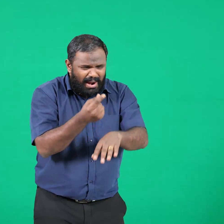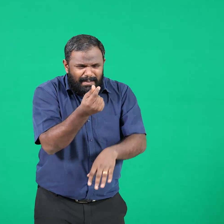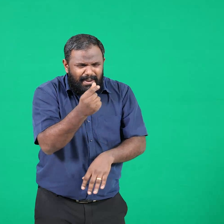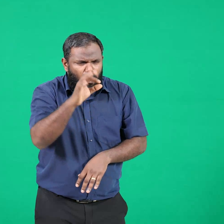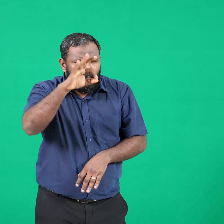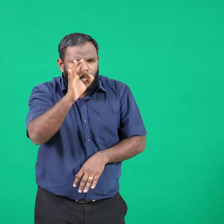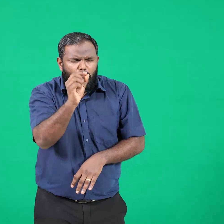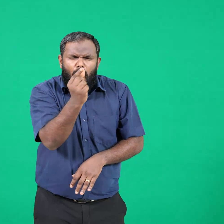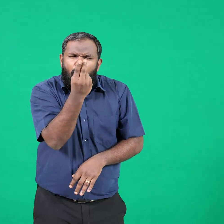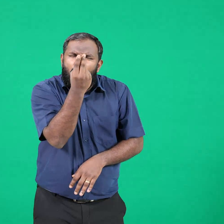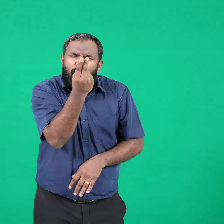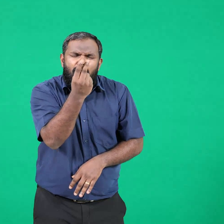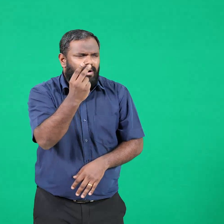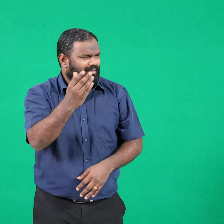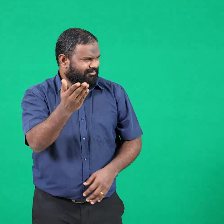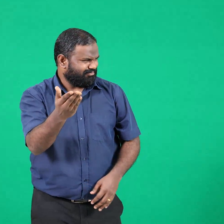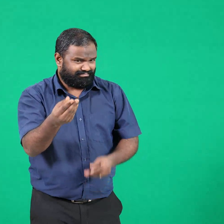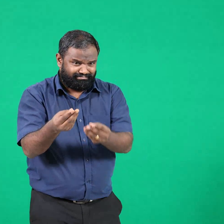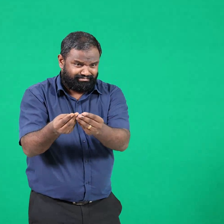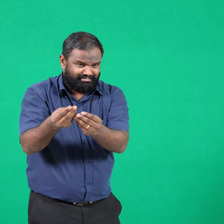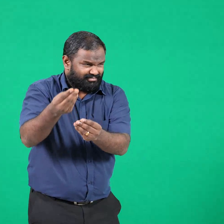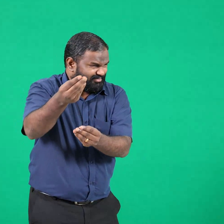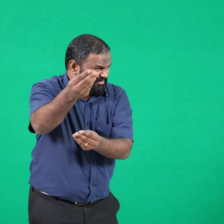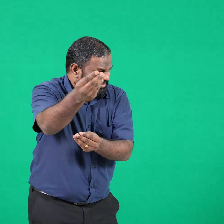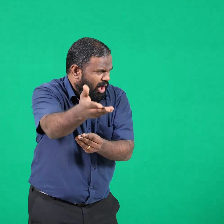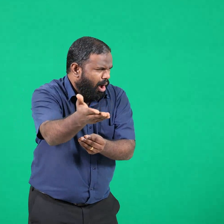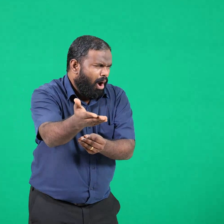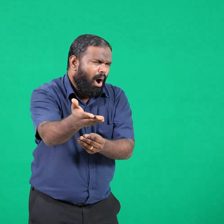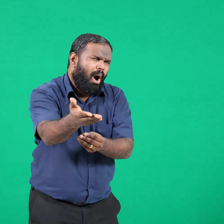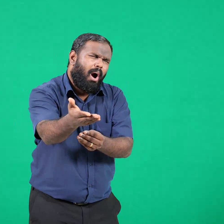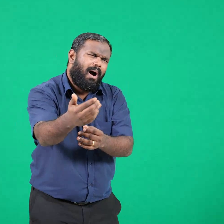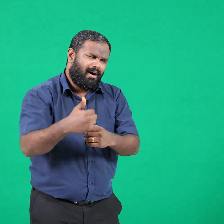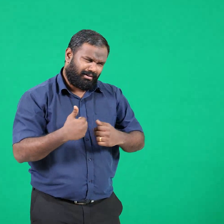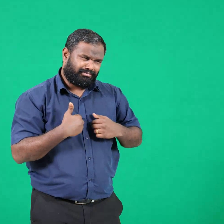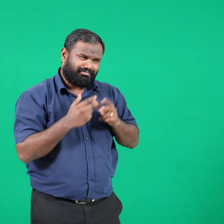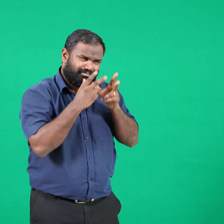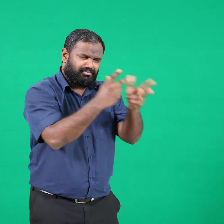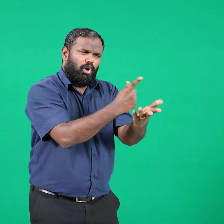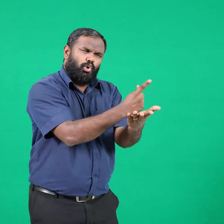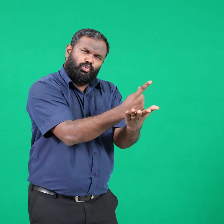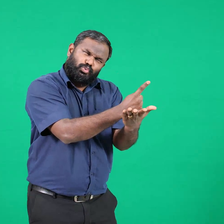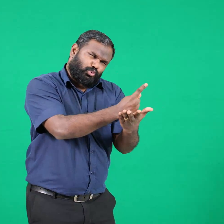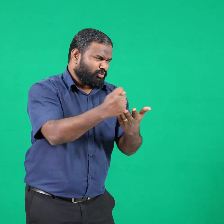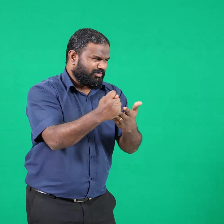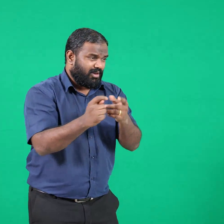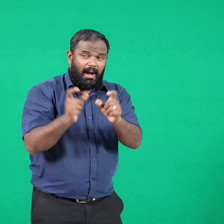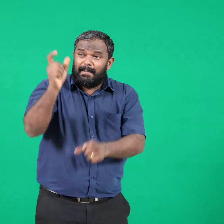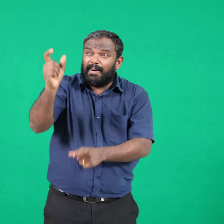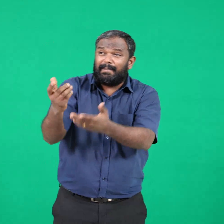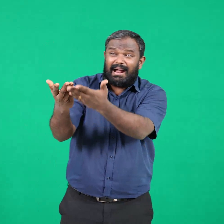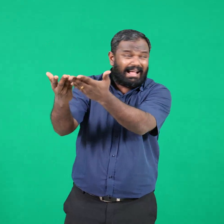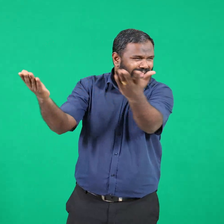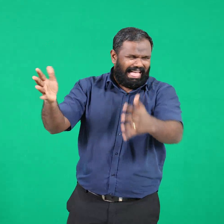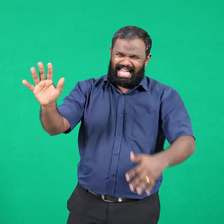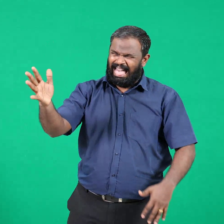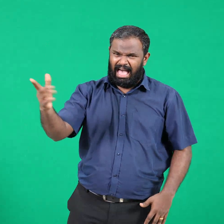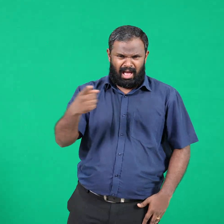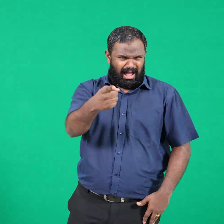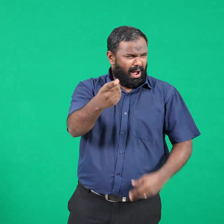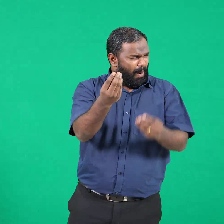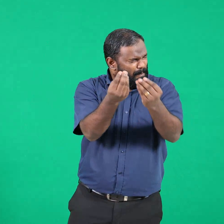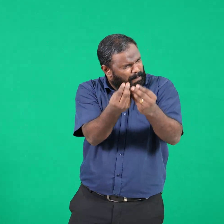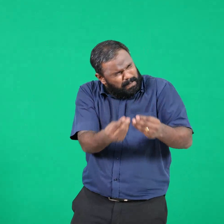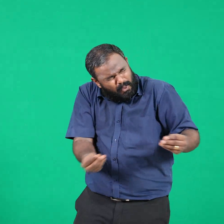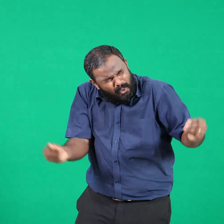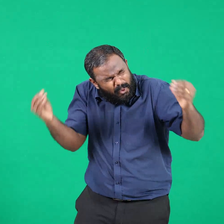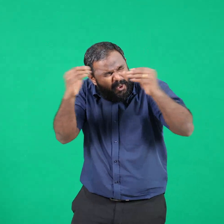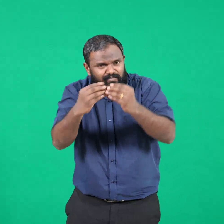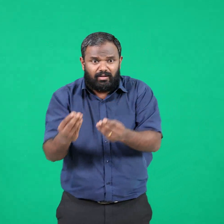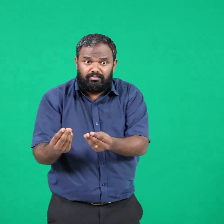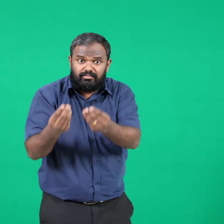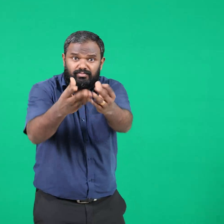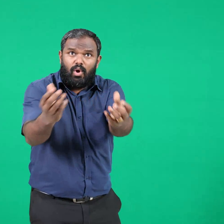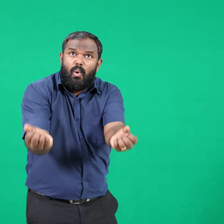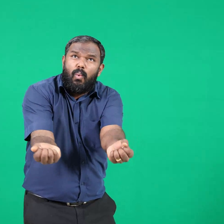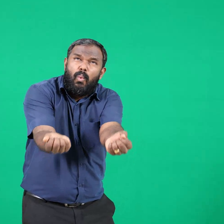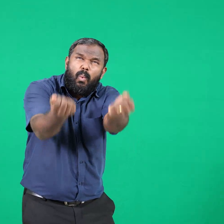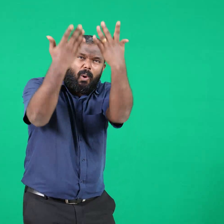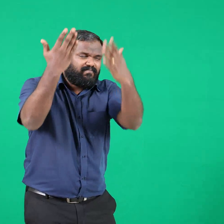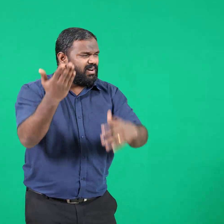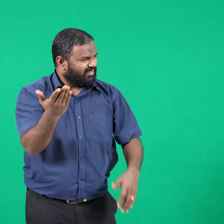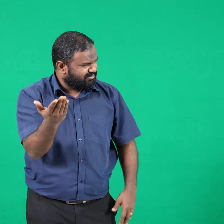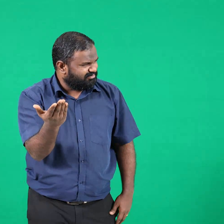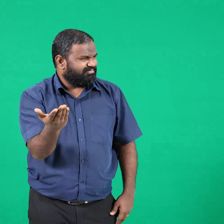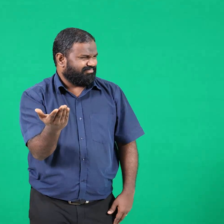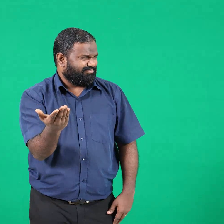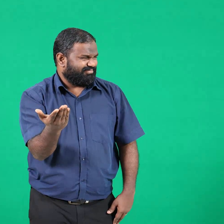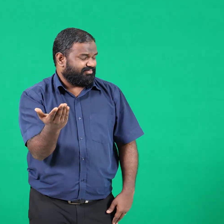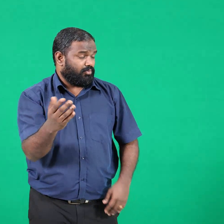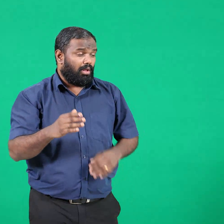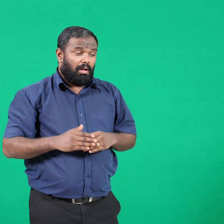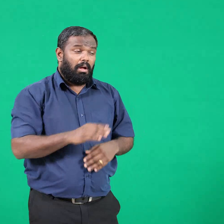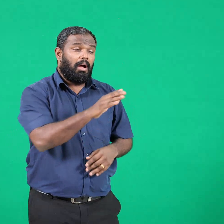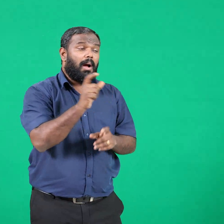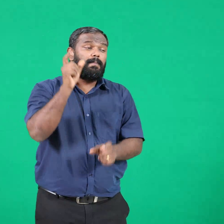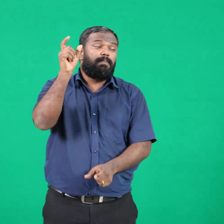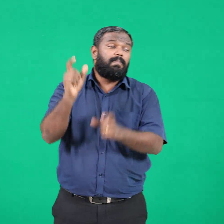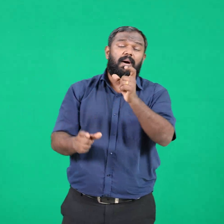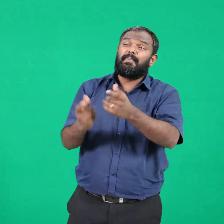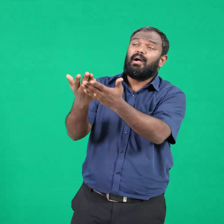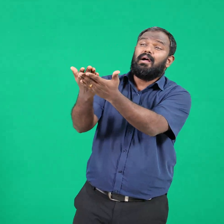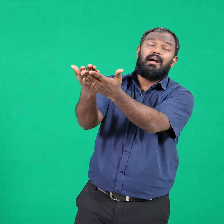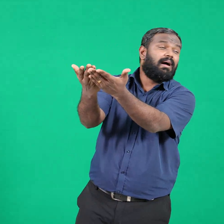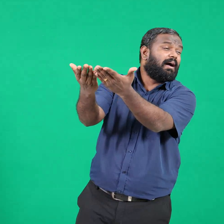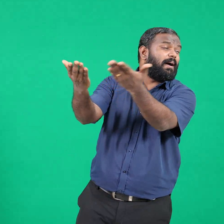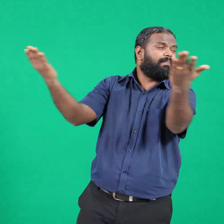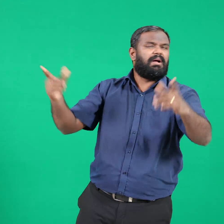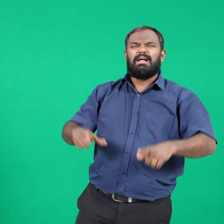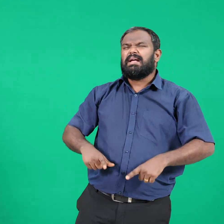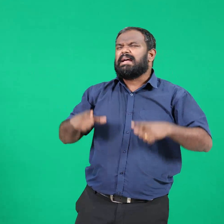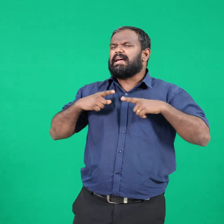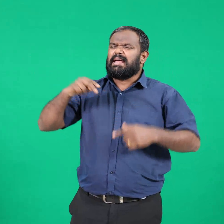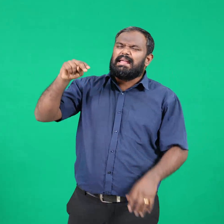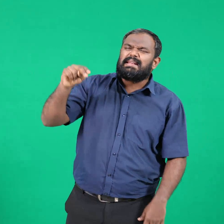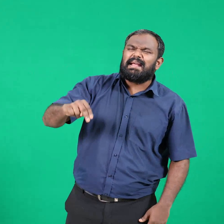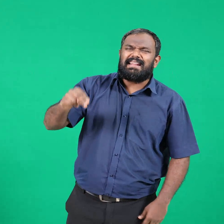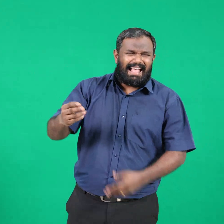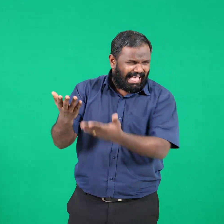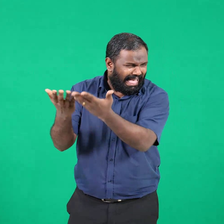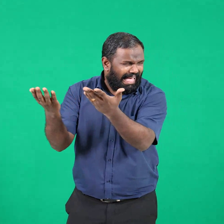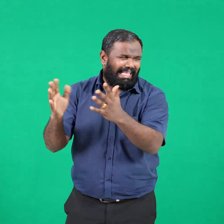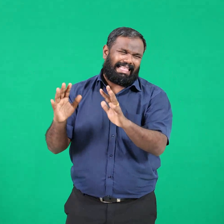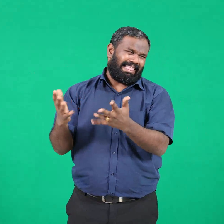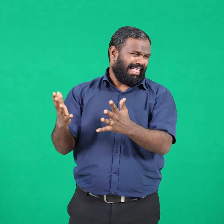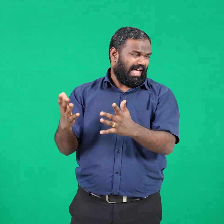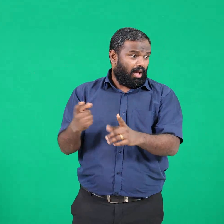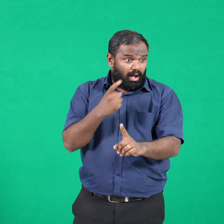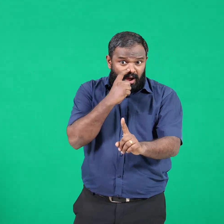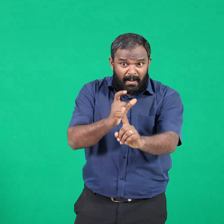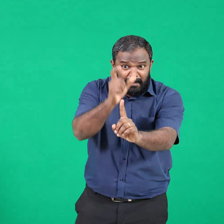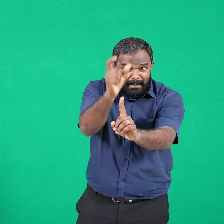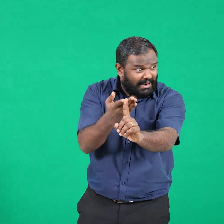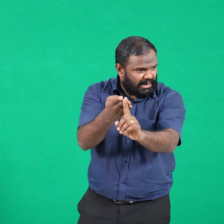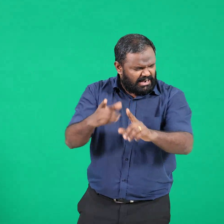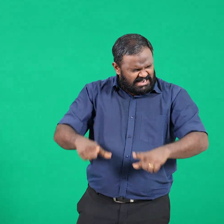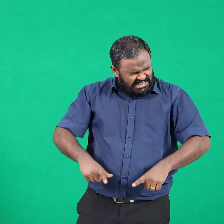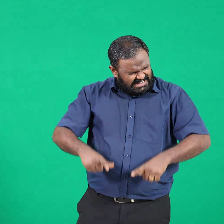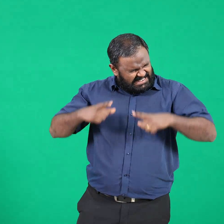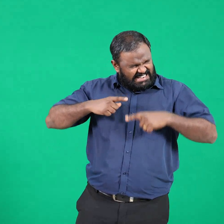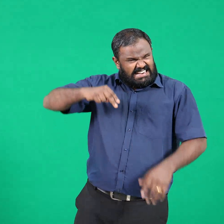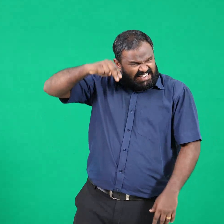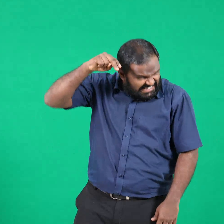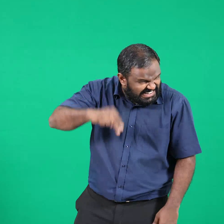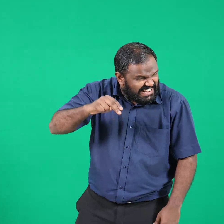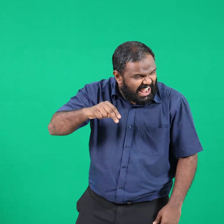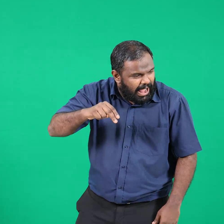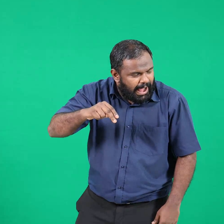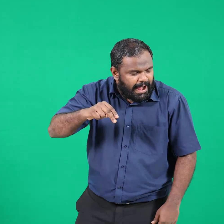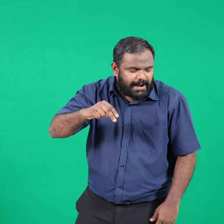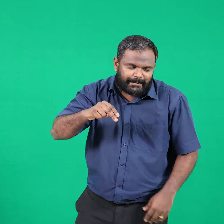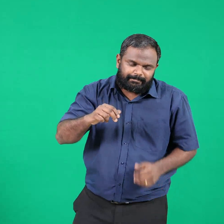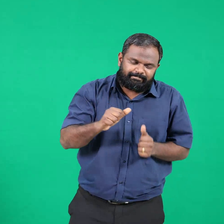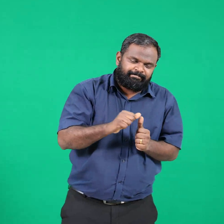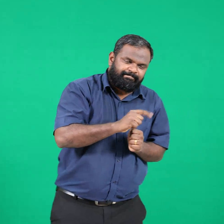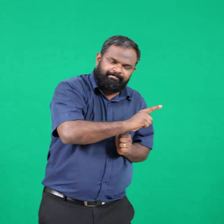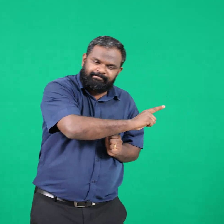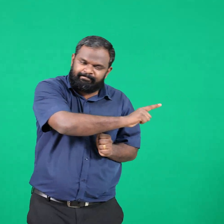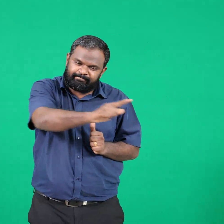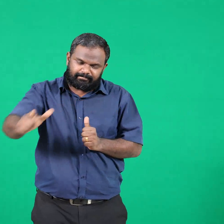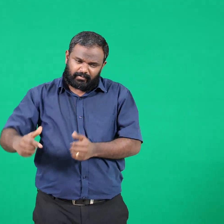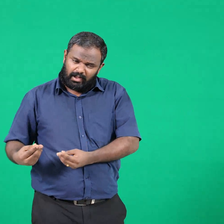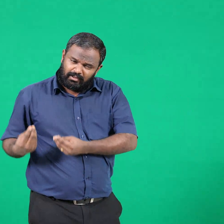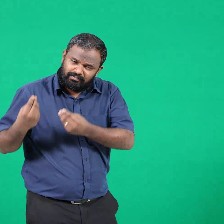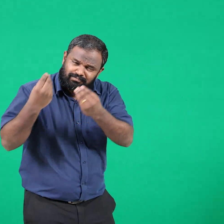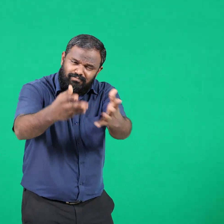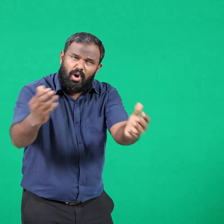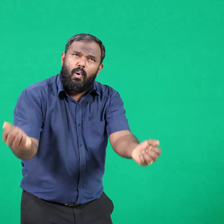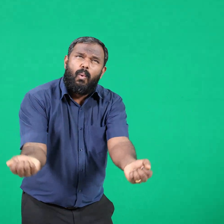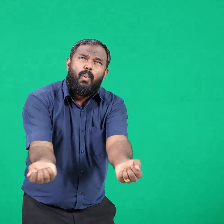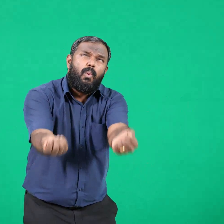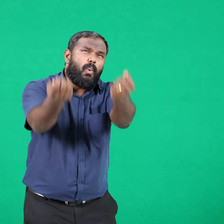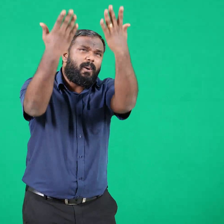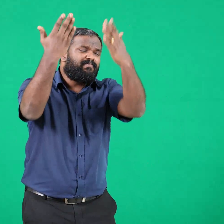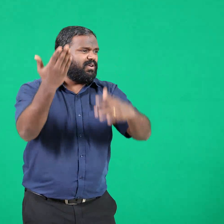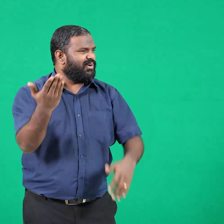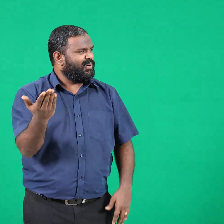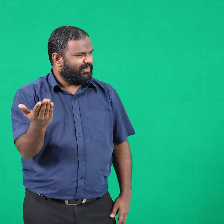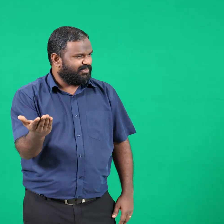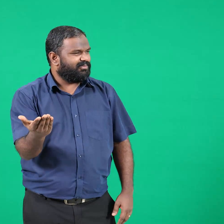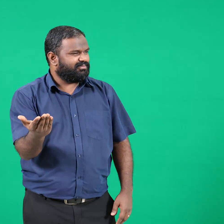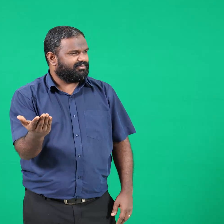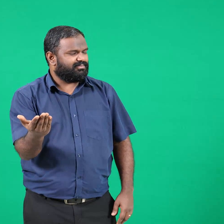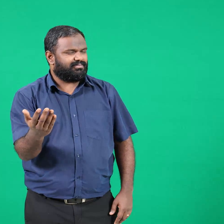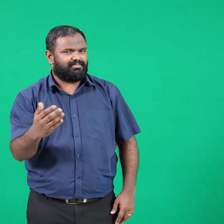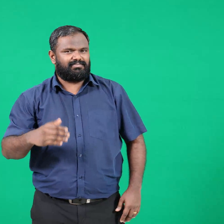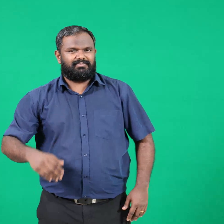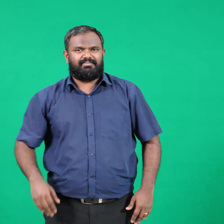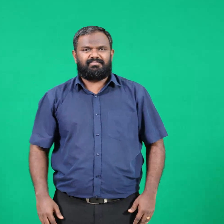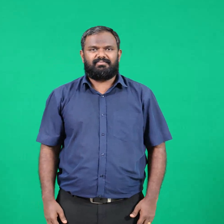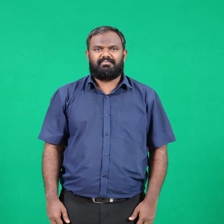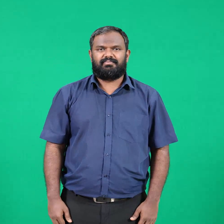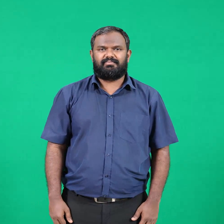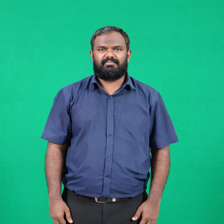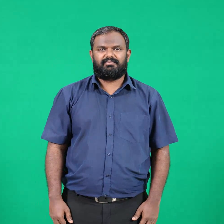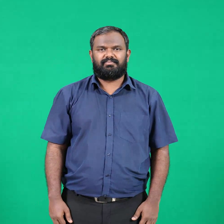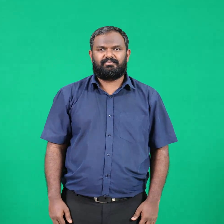For they all contributed out of their surplus, but she out of her poverty has put in all she had to live on."